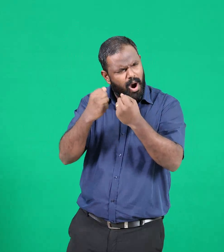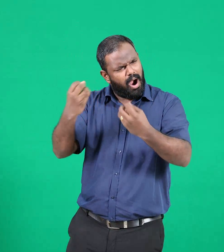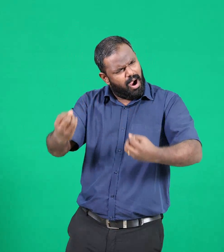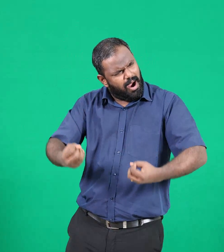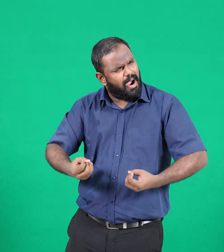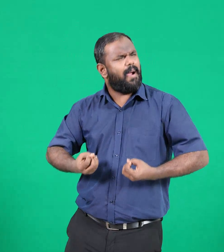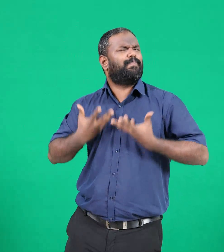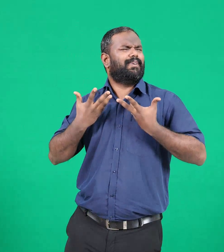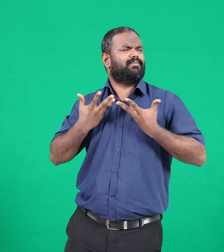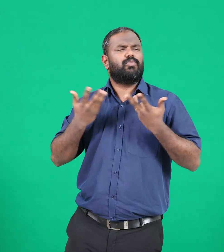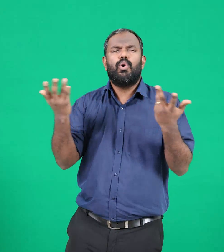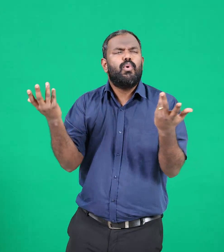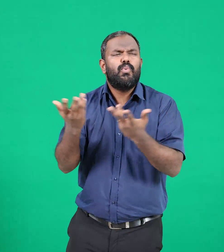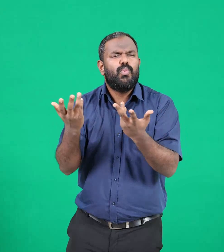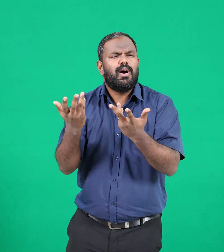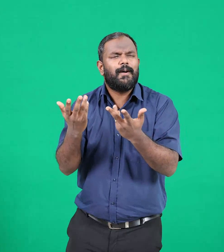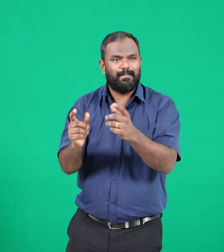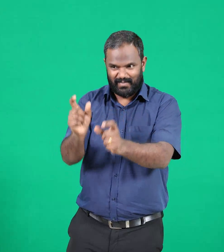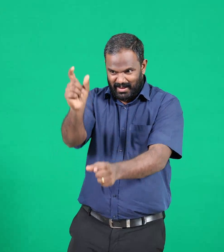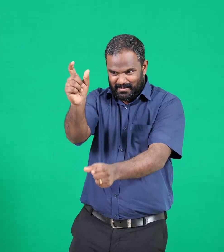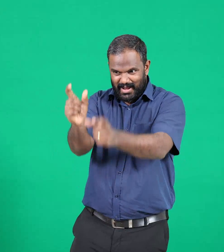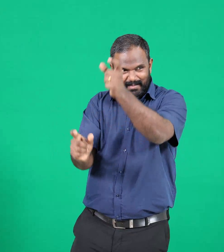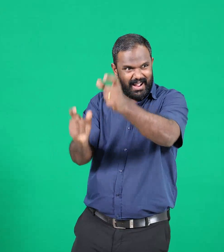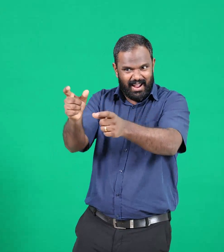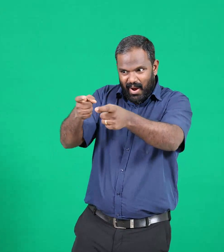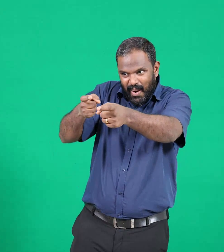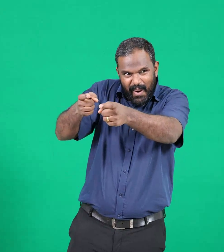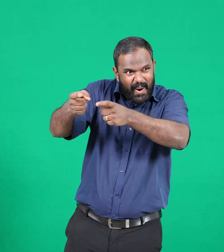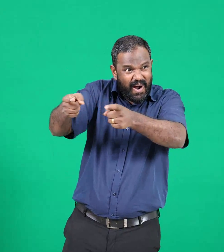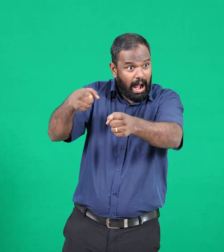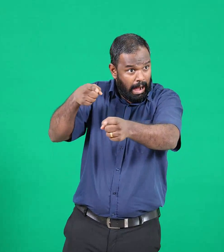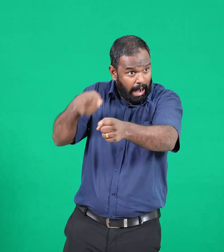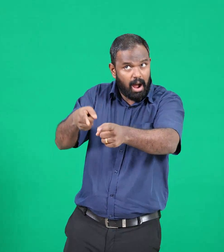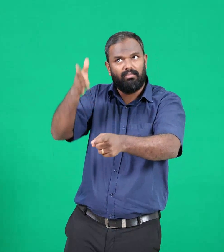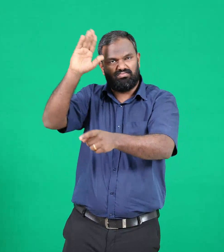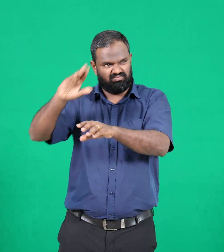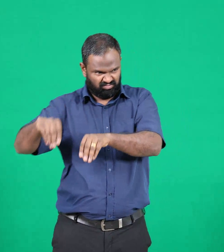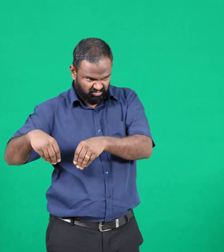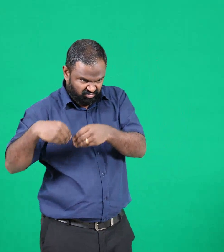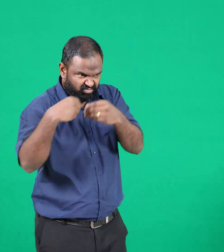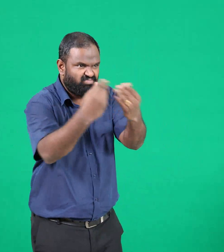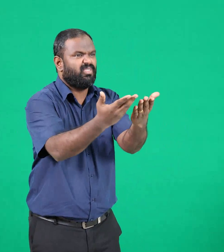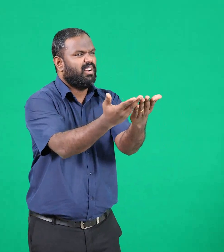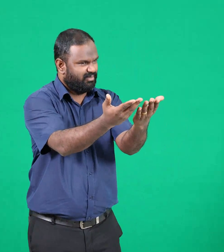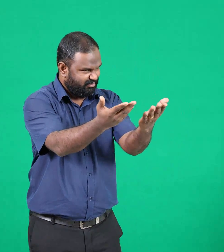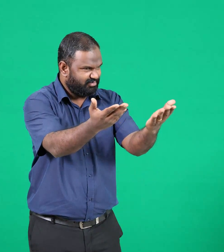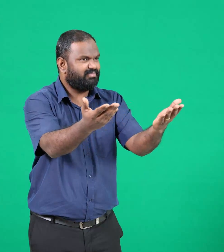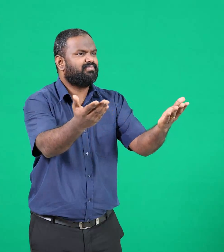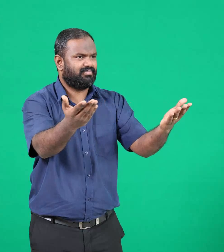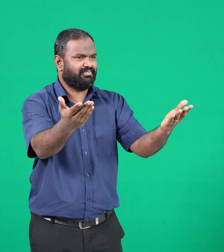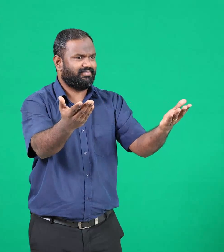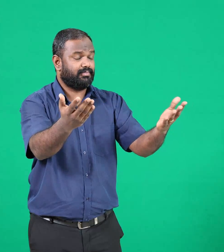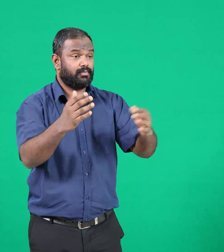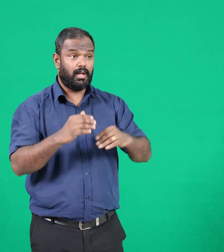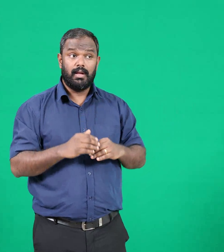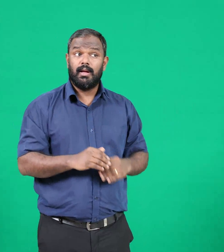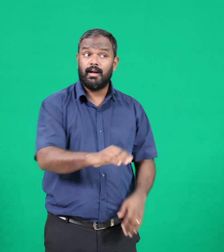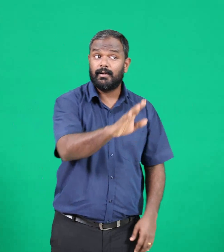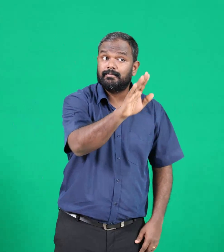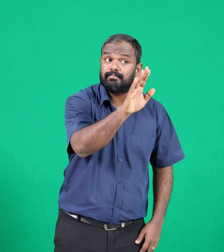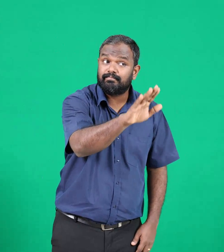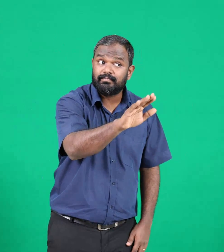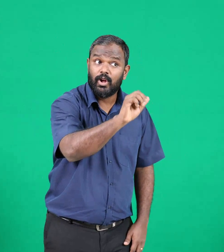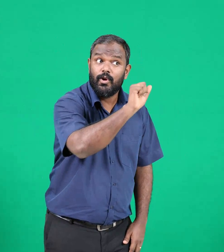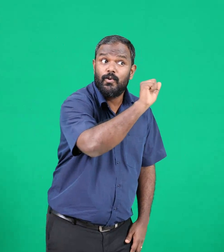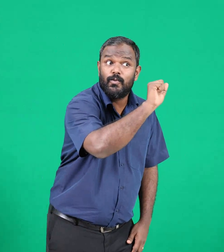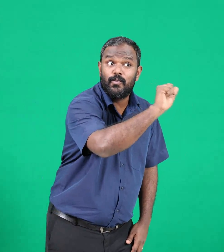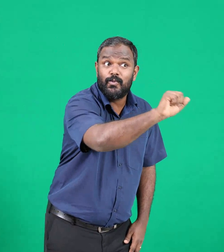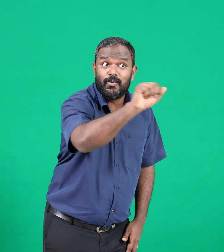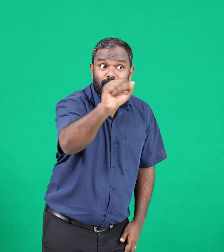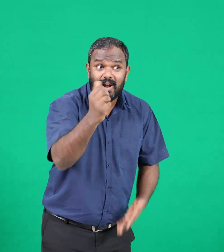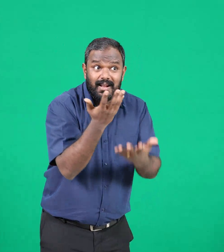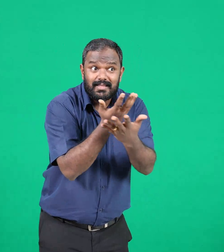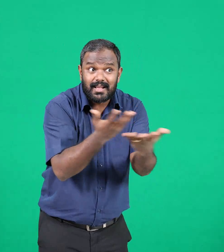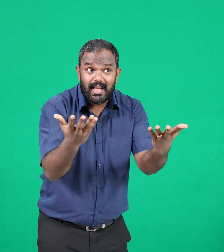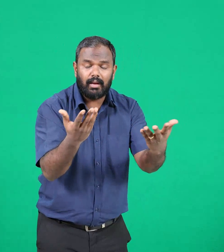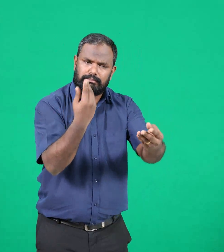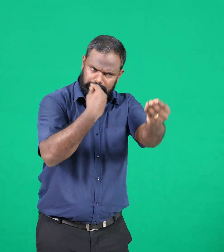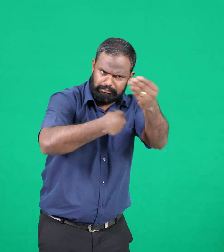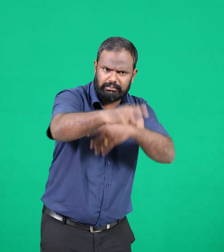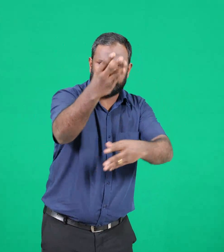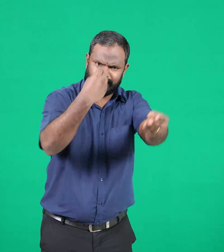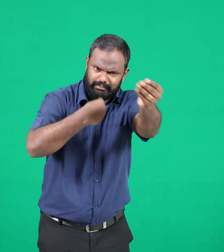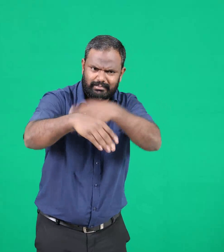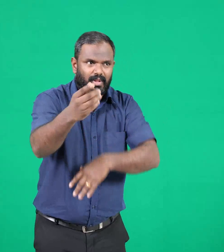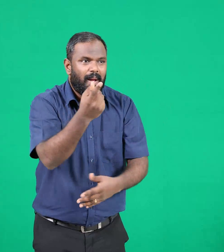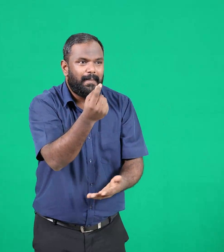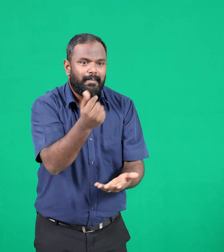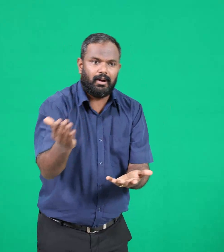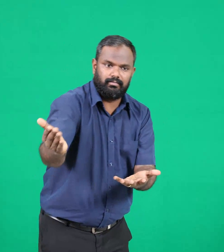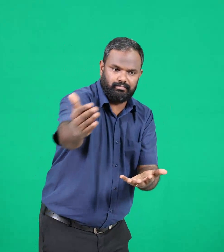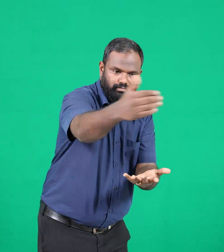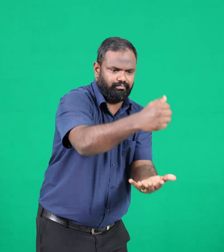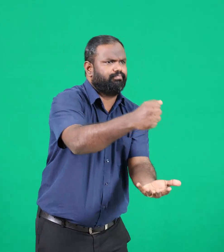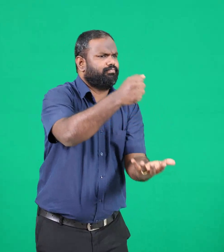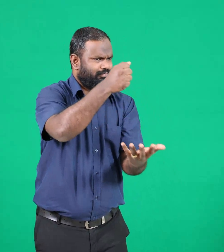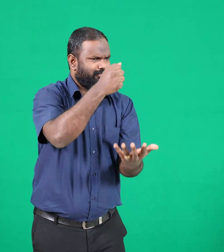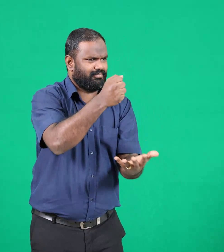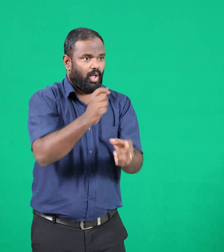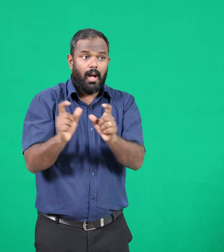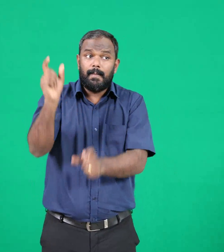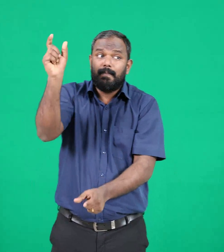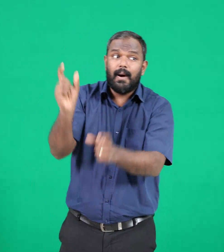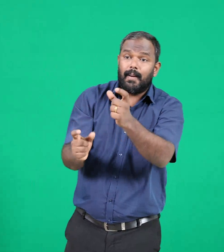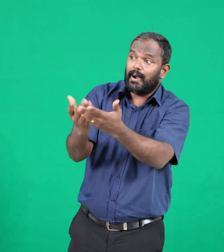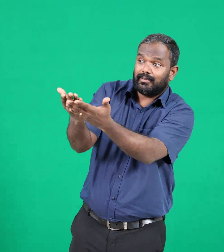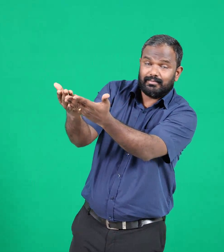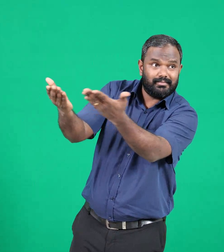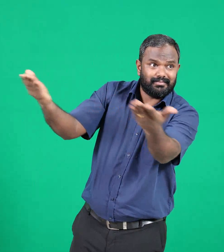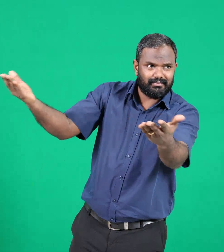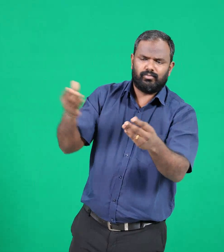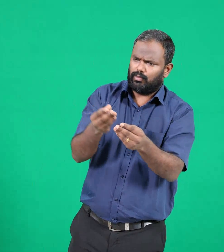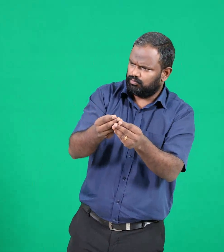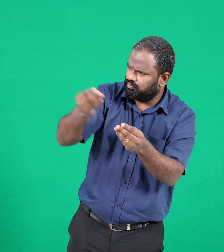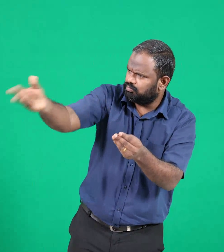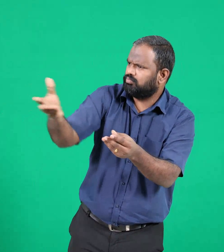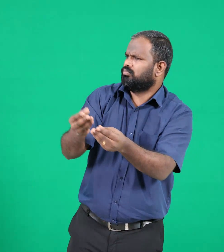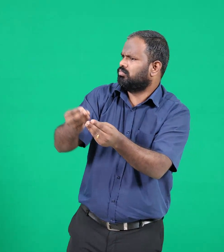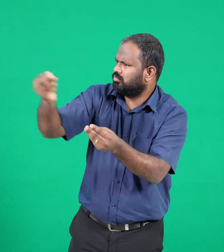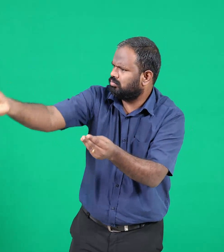Sell your possessions and give to the poor.